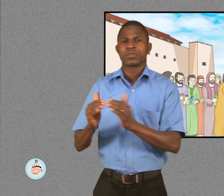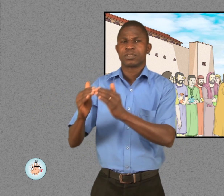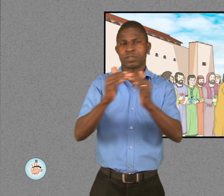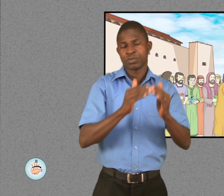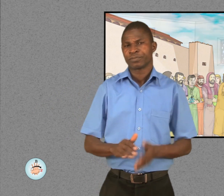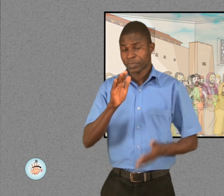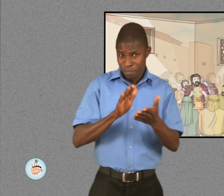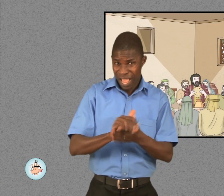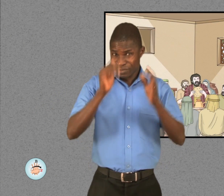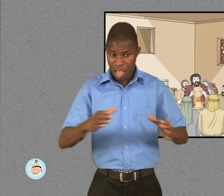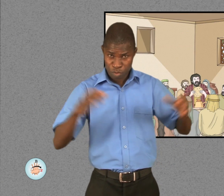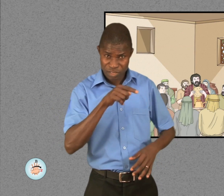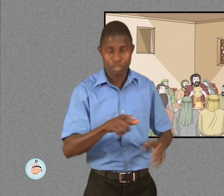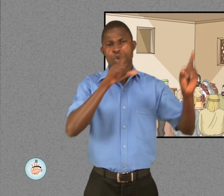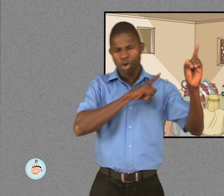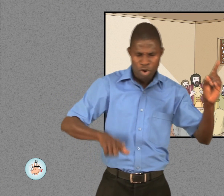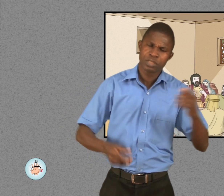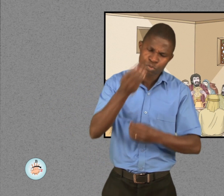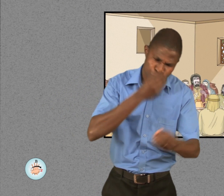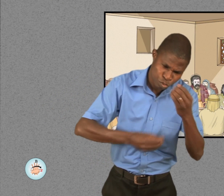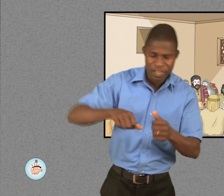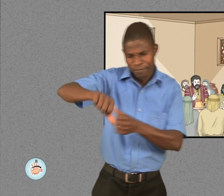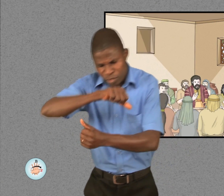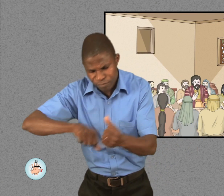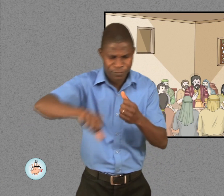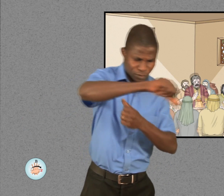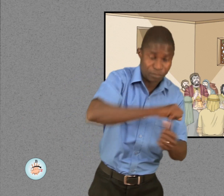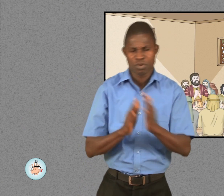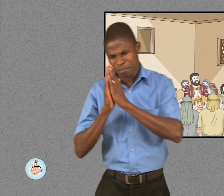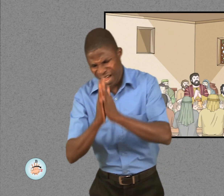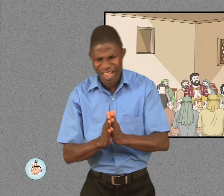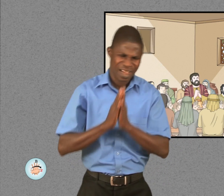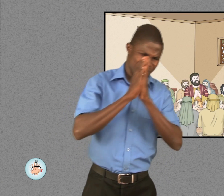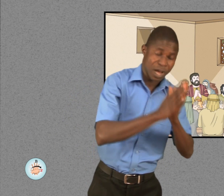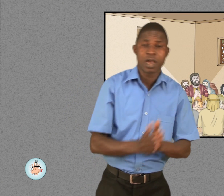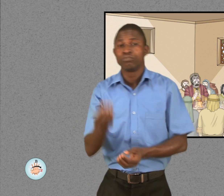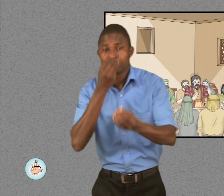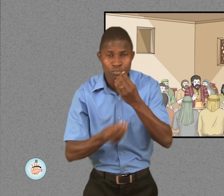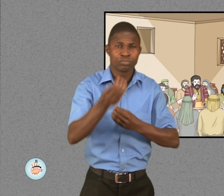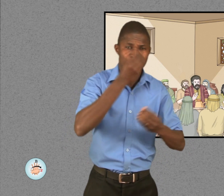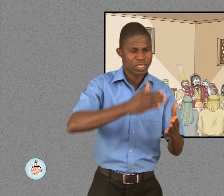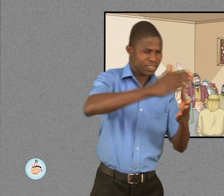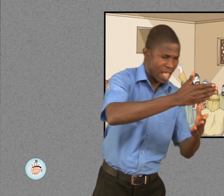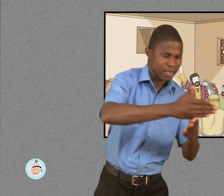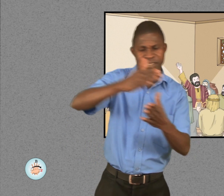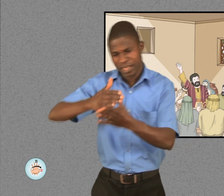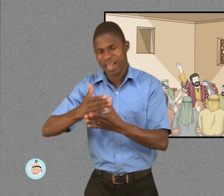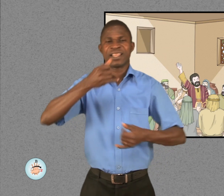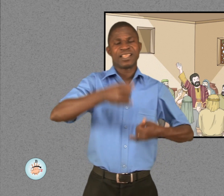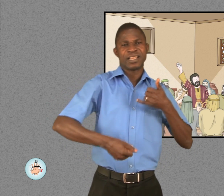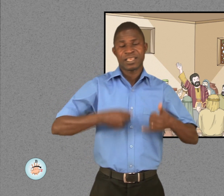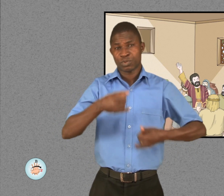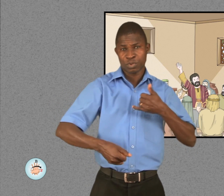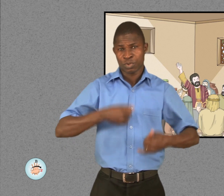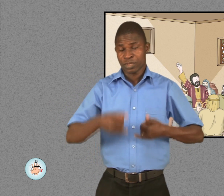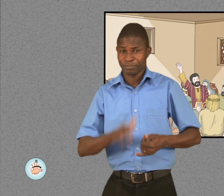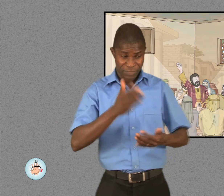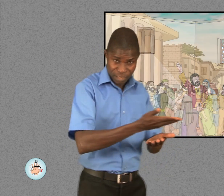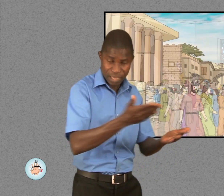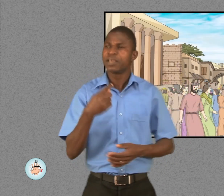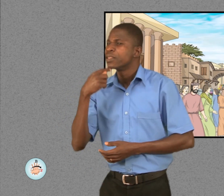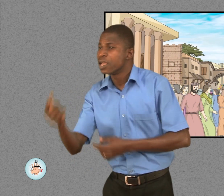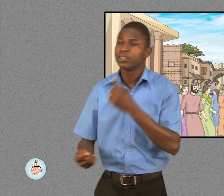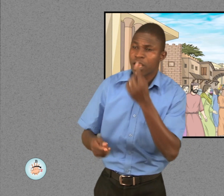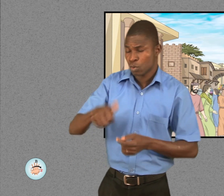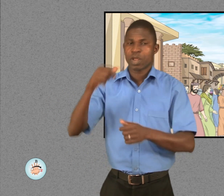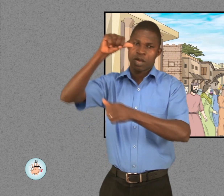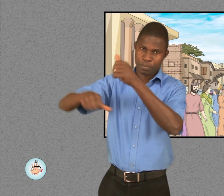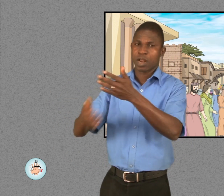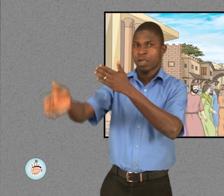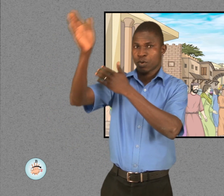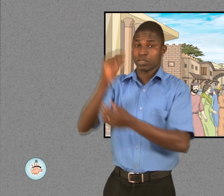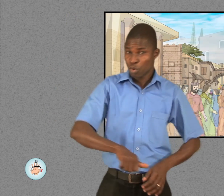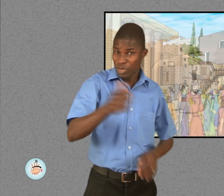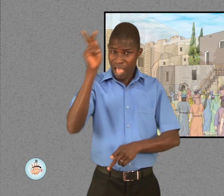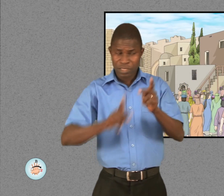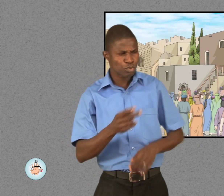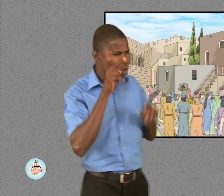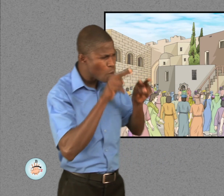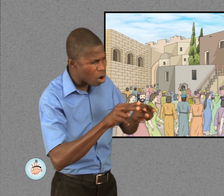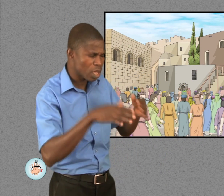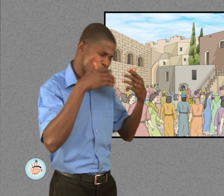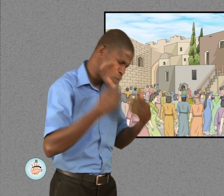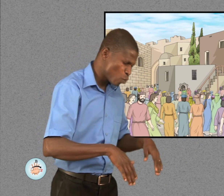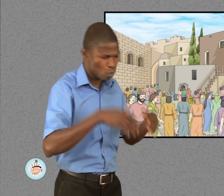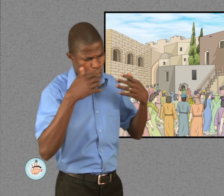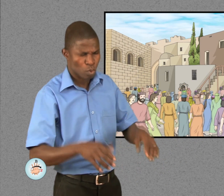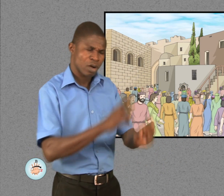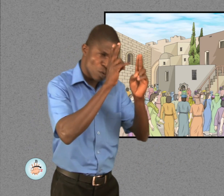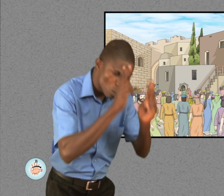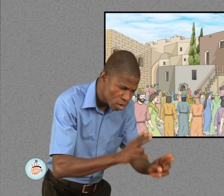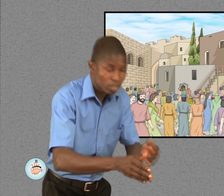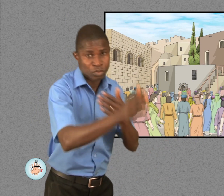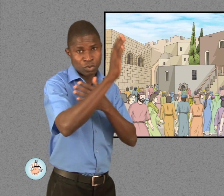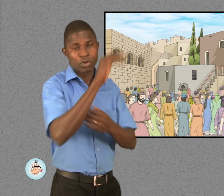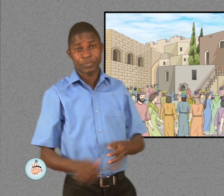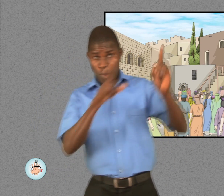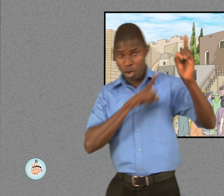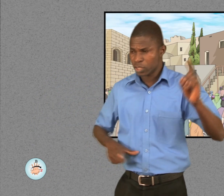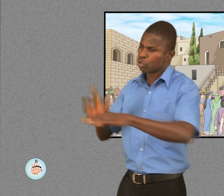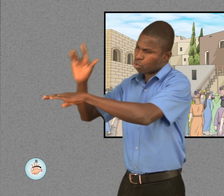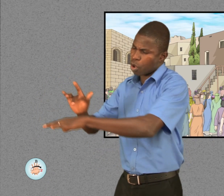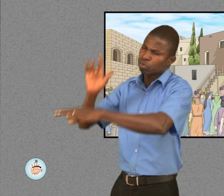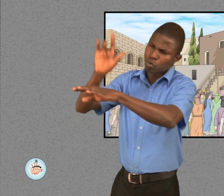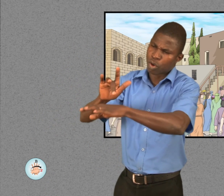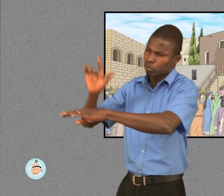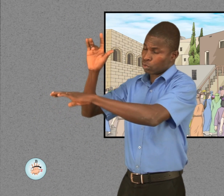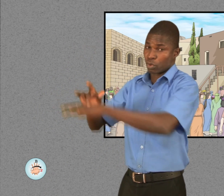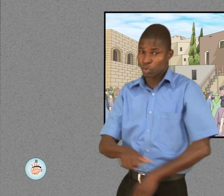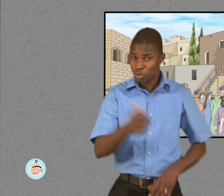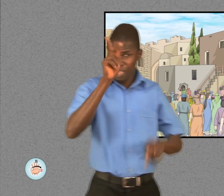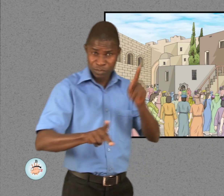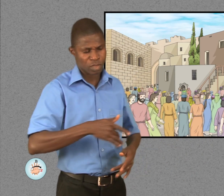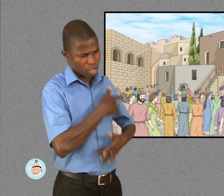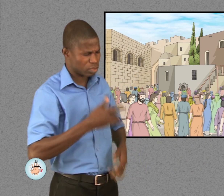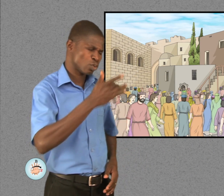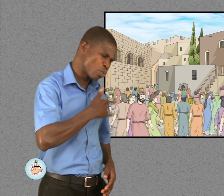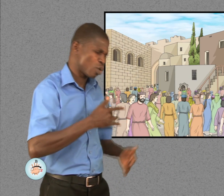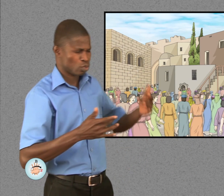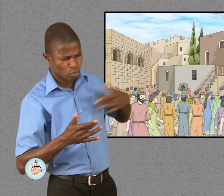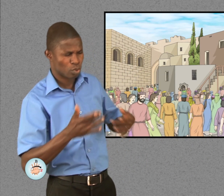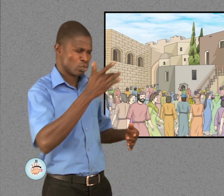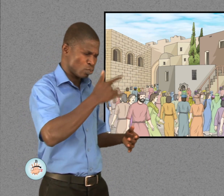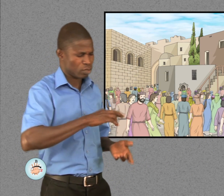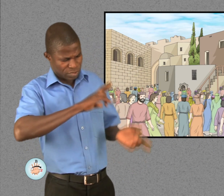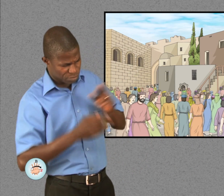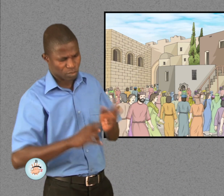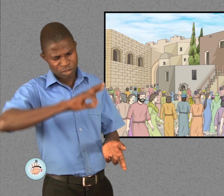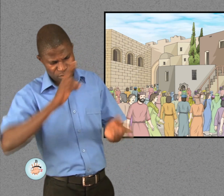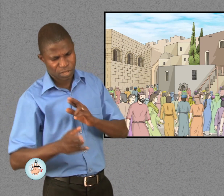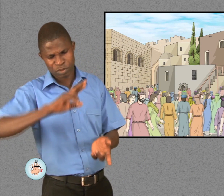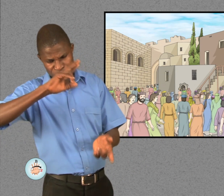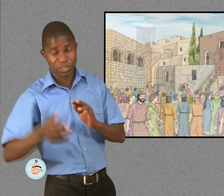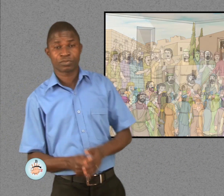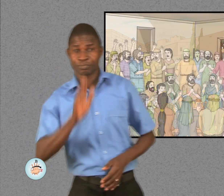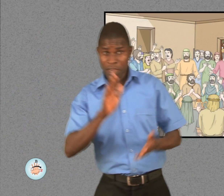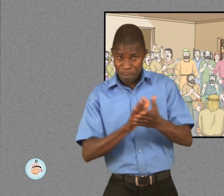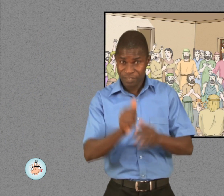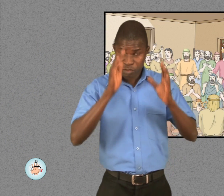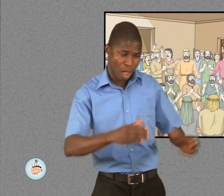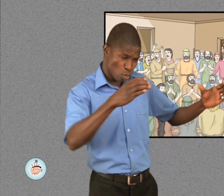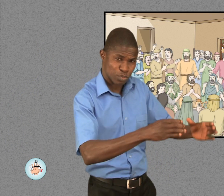With one accord they continued to meet daily in the temple courts and to break bread from house to house, sharing their meals with gladness and sincerity of heart, praising God and enjoying the favor of all the people.